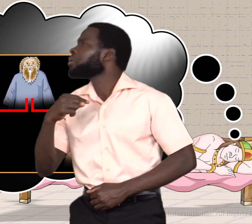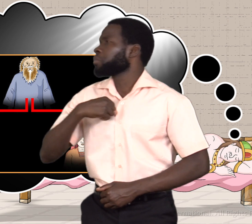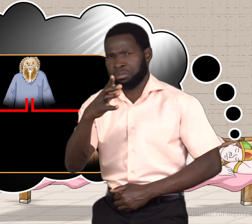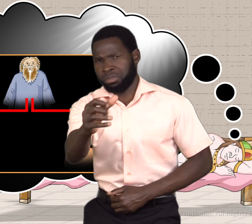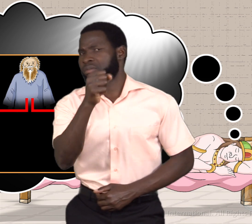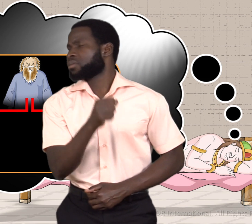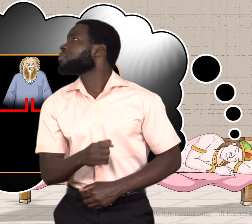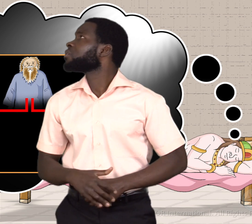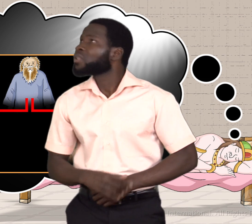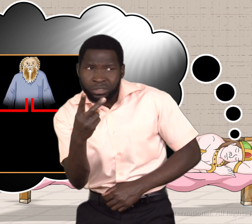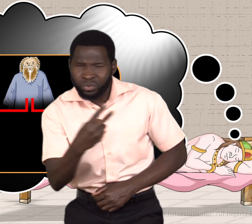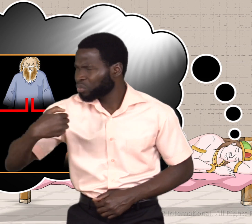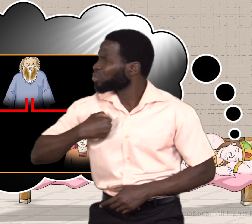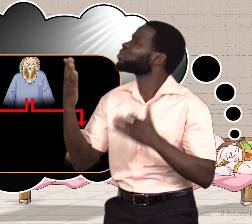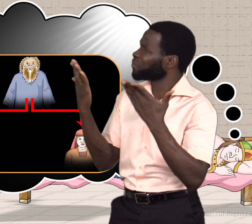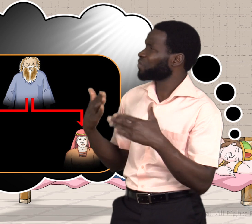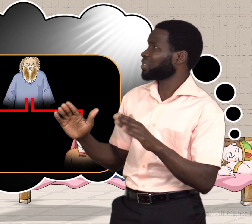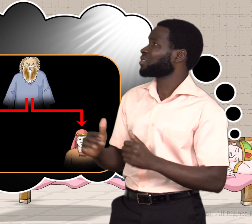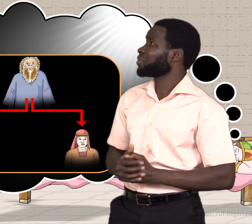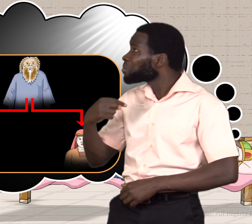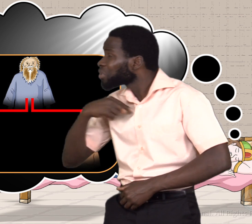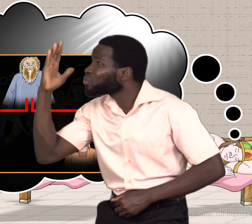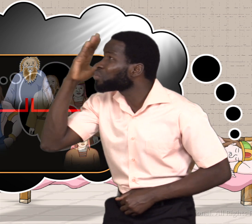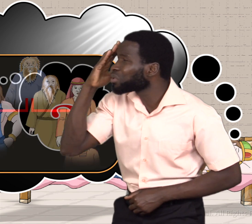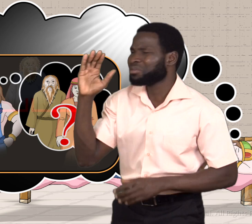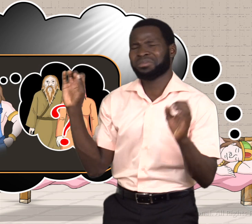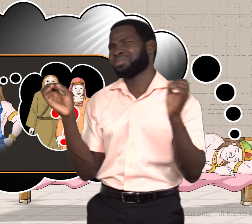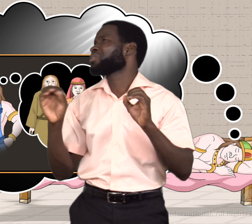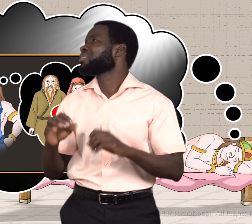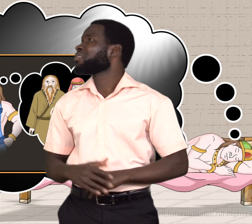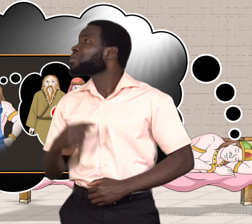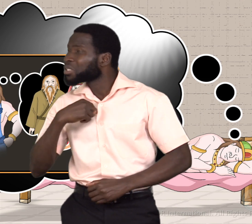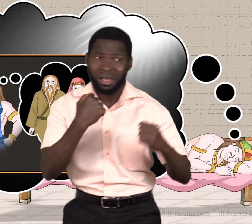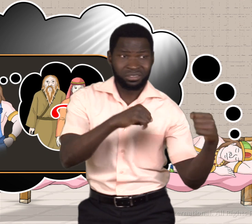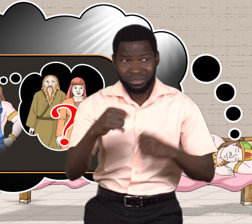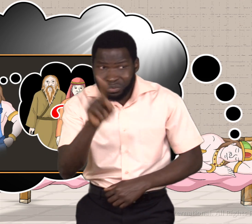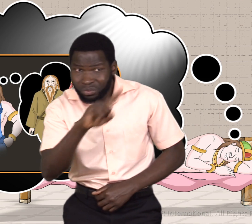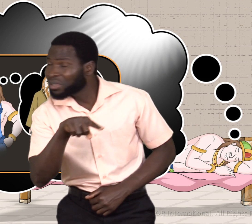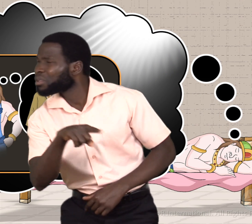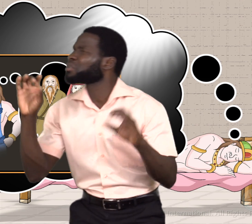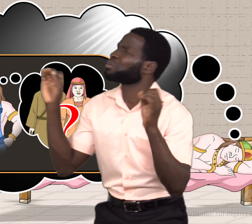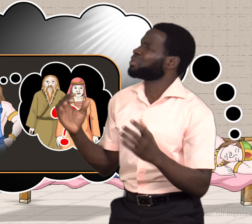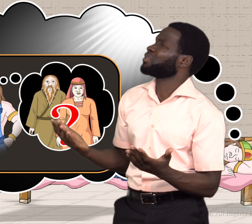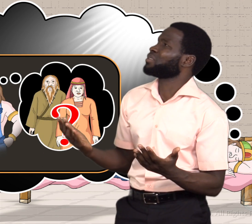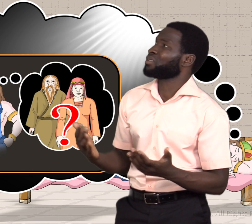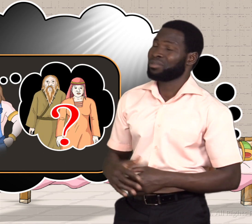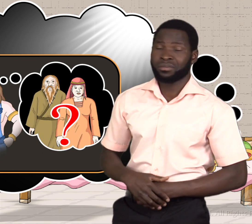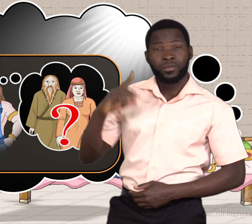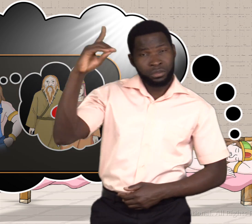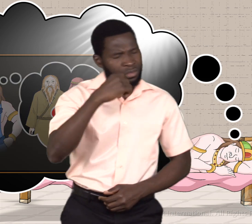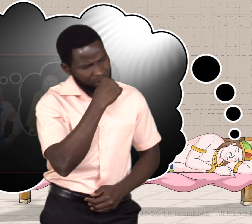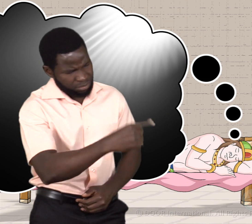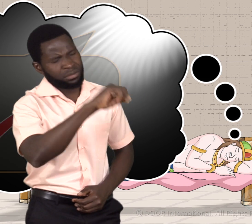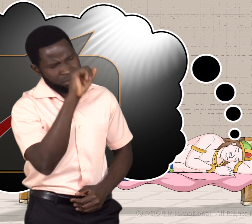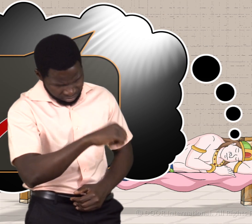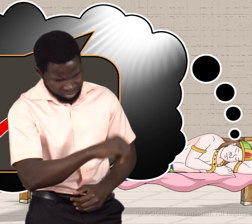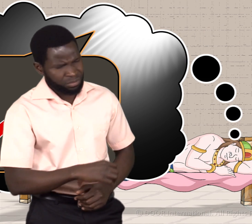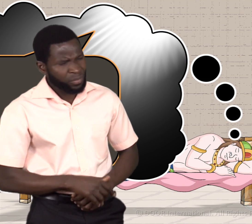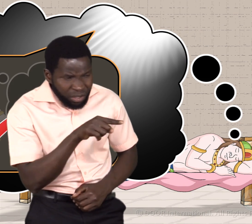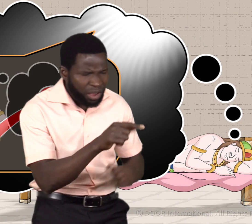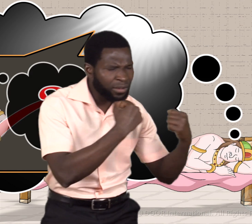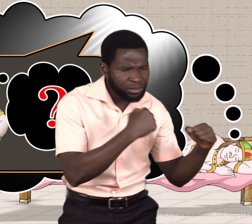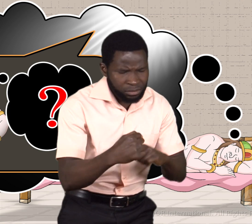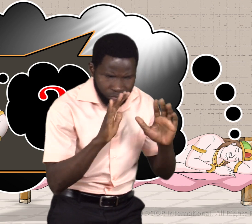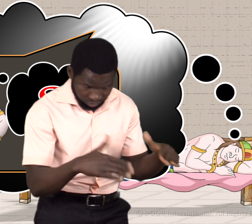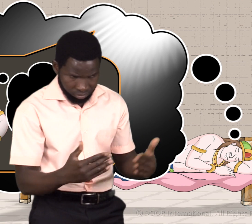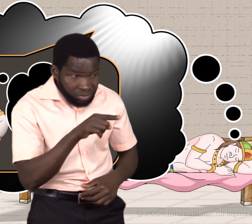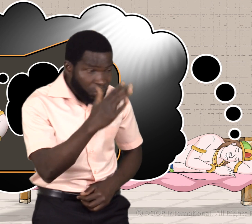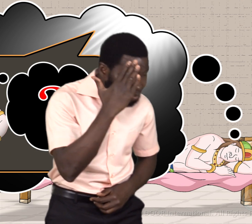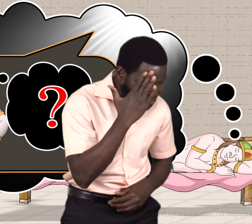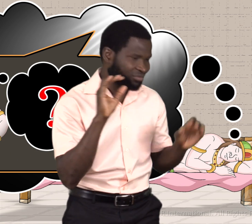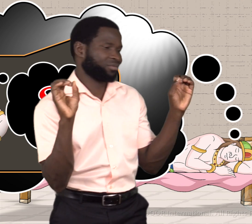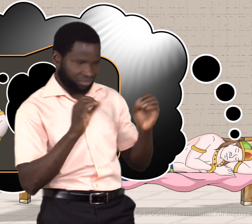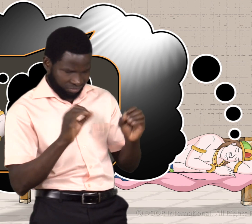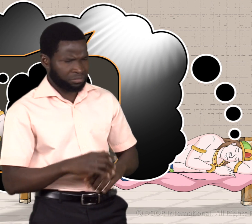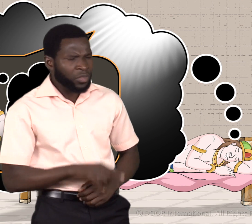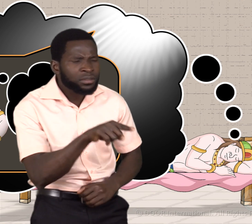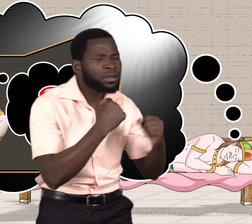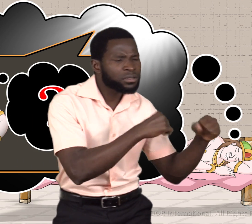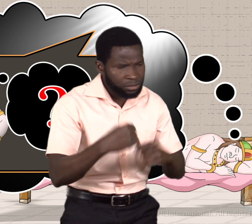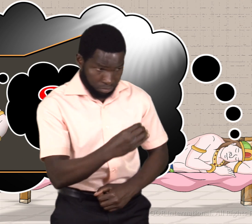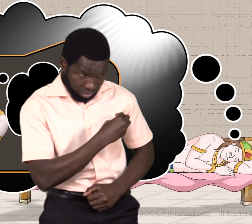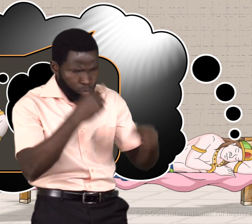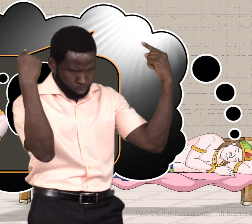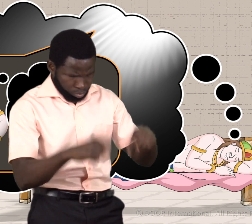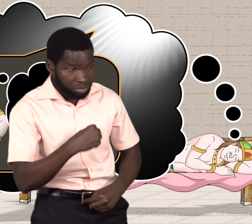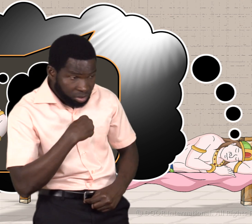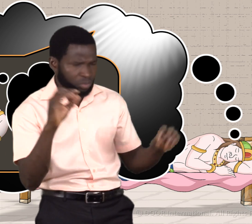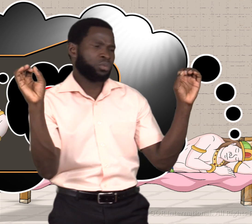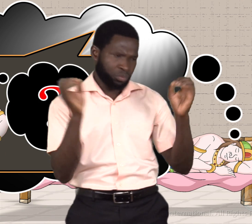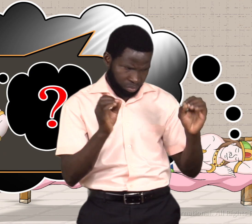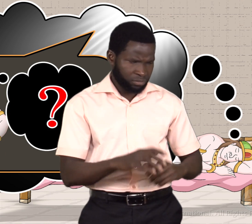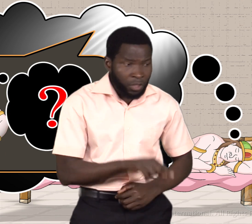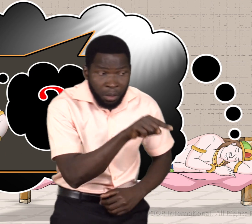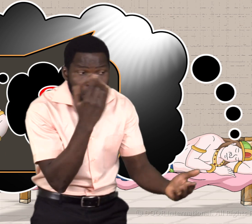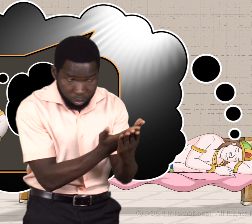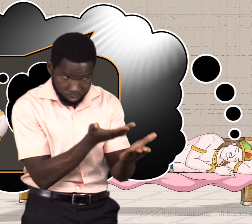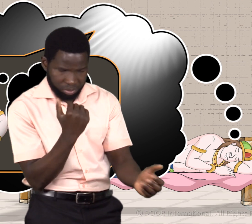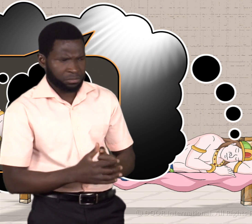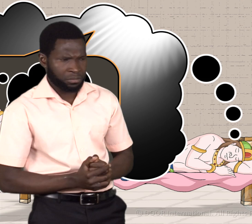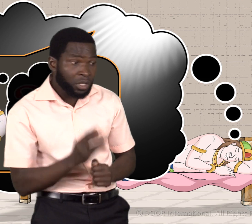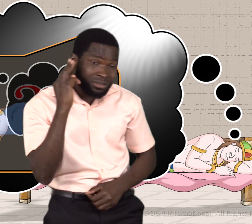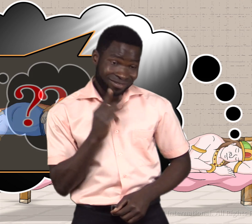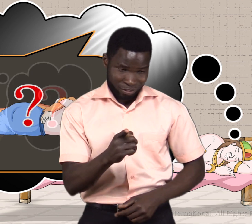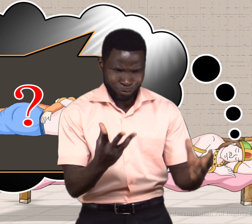Then God said to Abimelech in the dream, “Yes, I know that you did this with a clear conscience, and so I have kept you from sinning against Me.